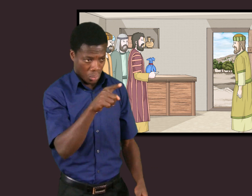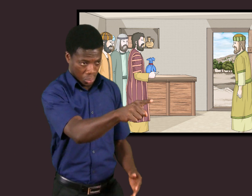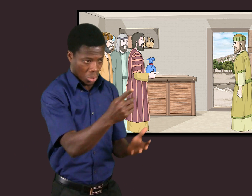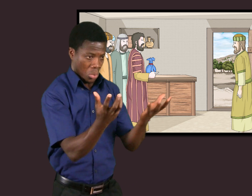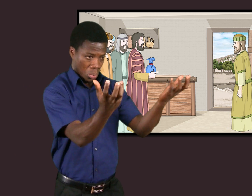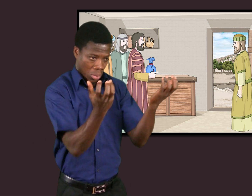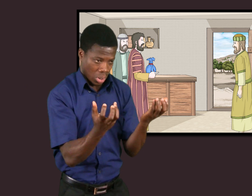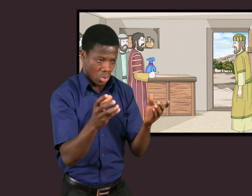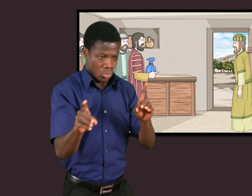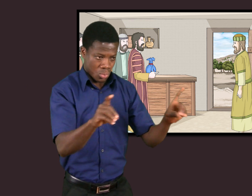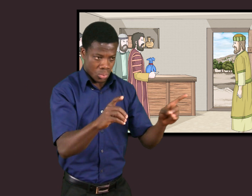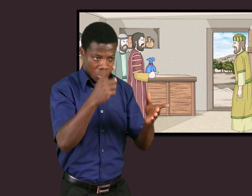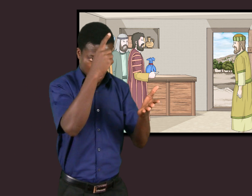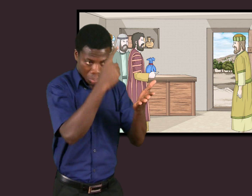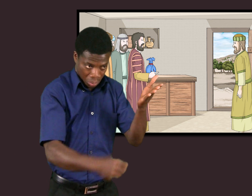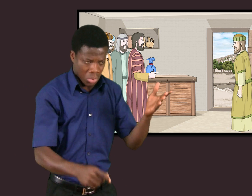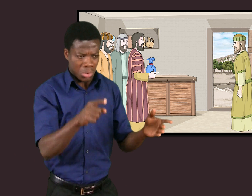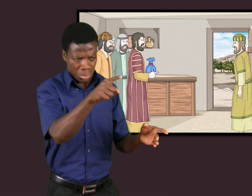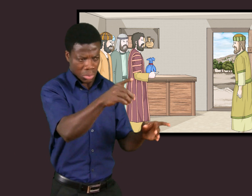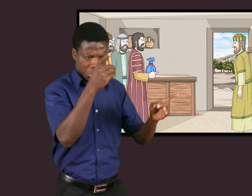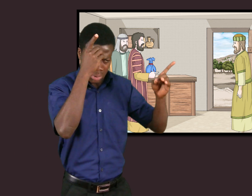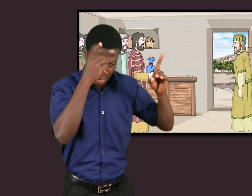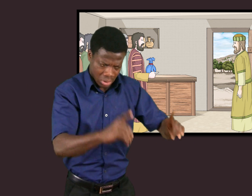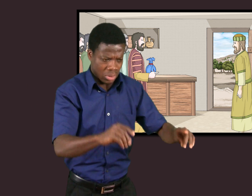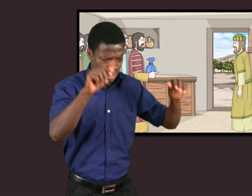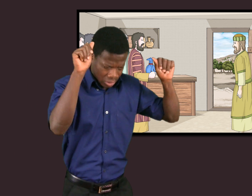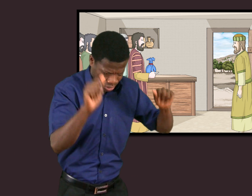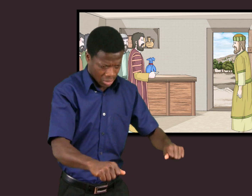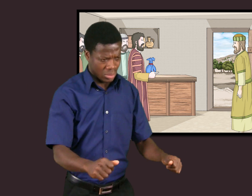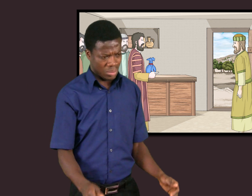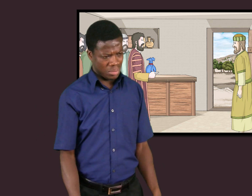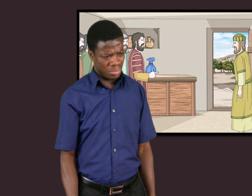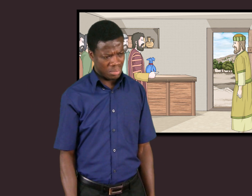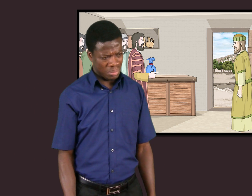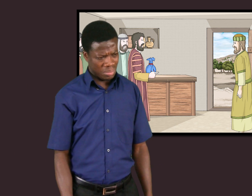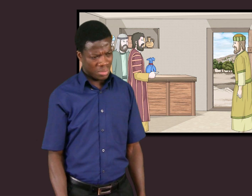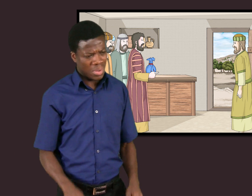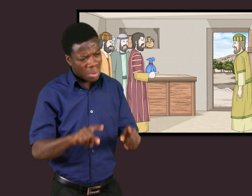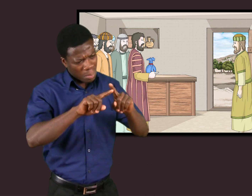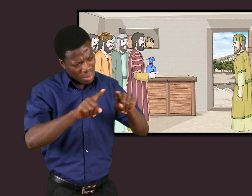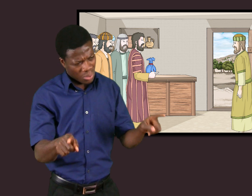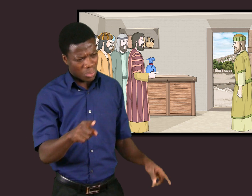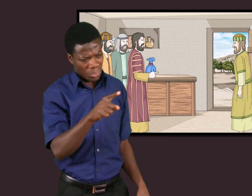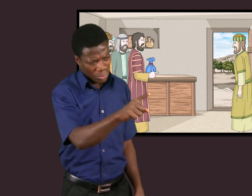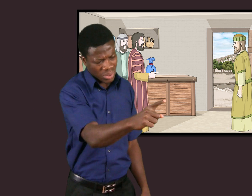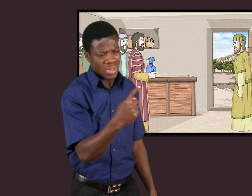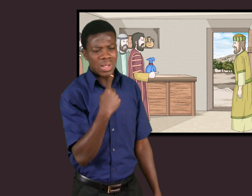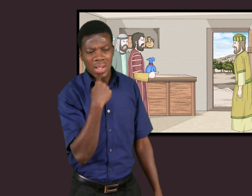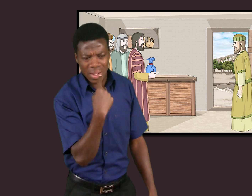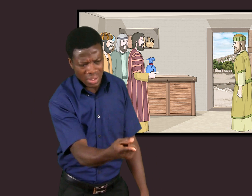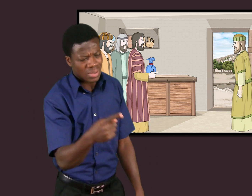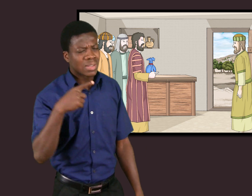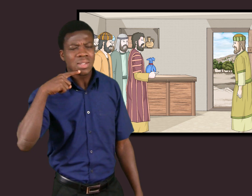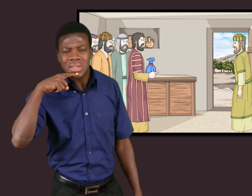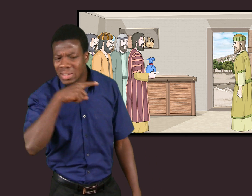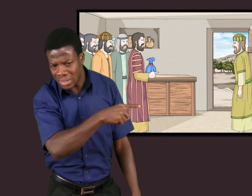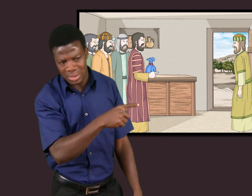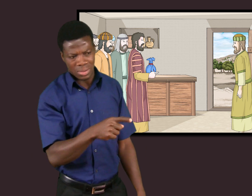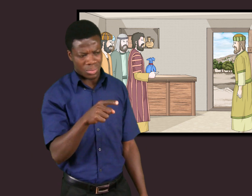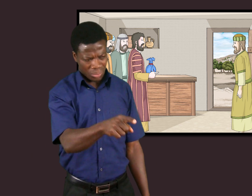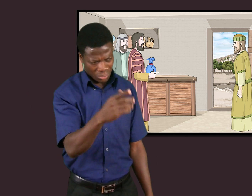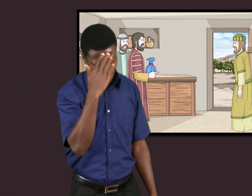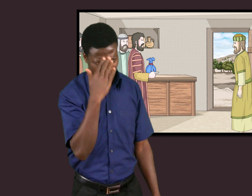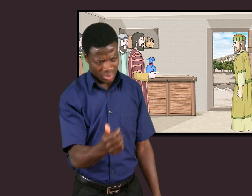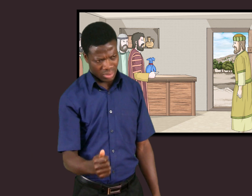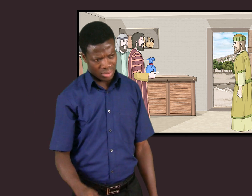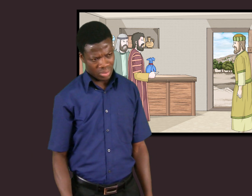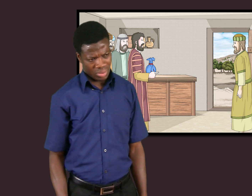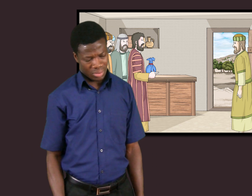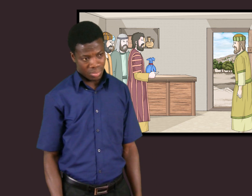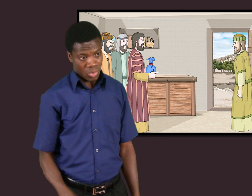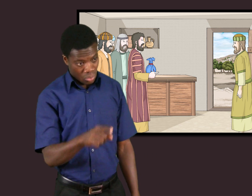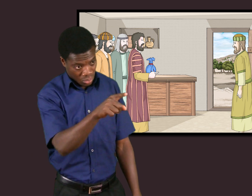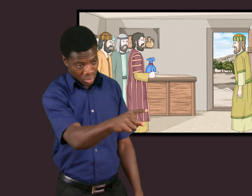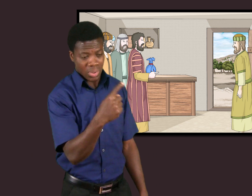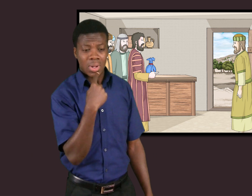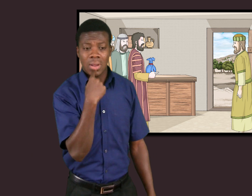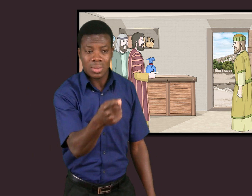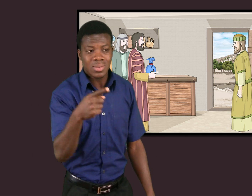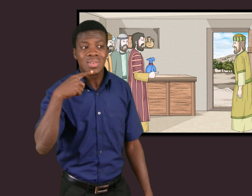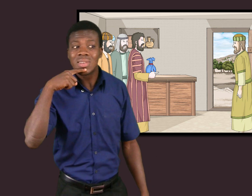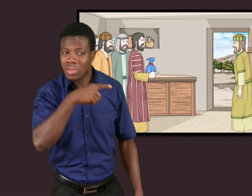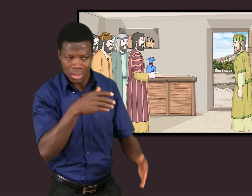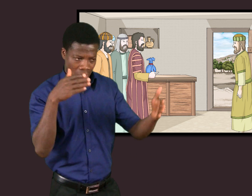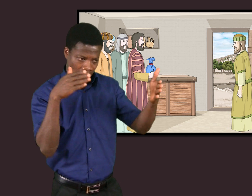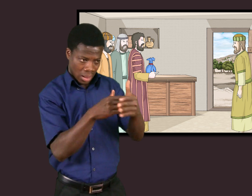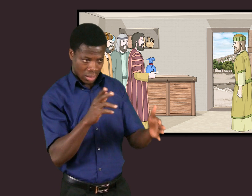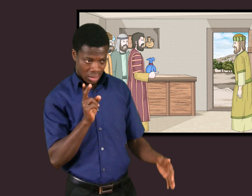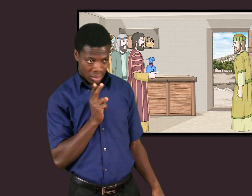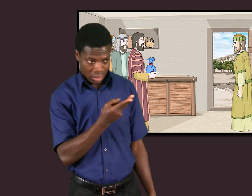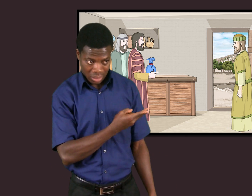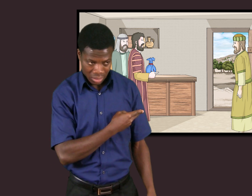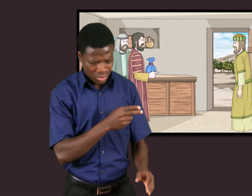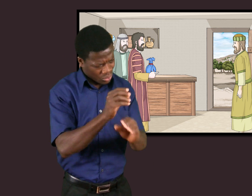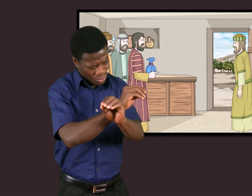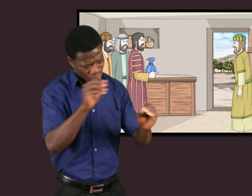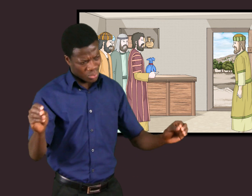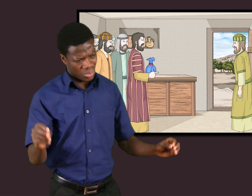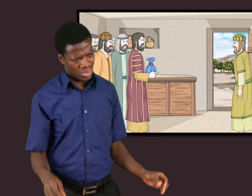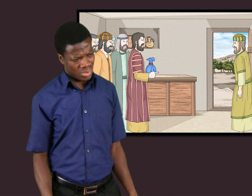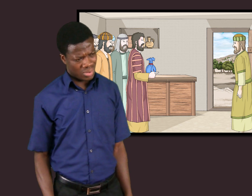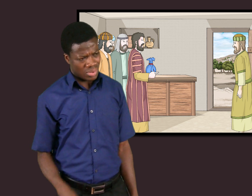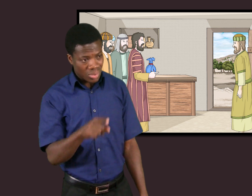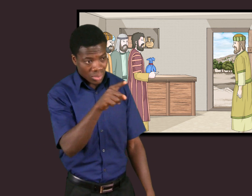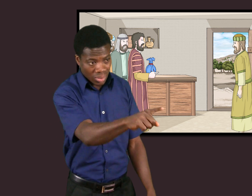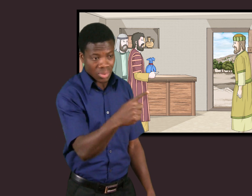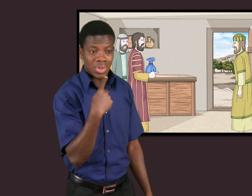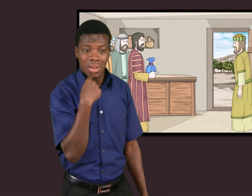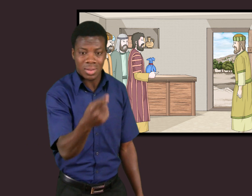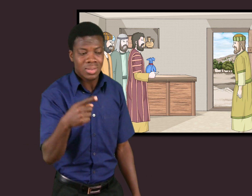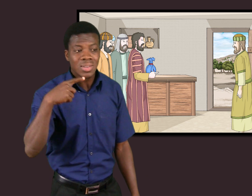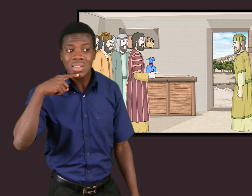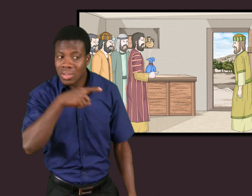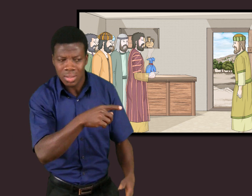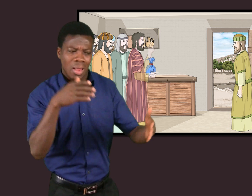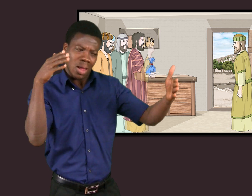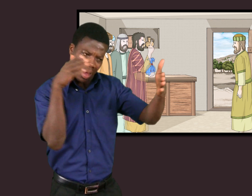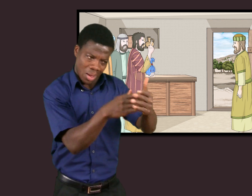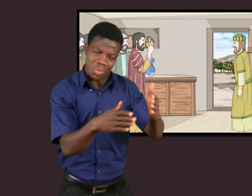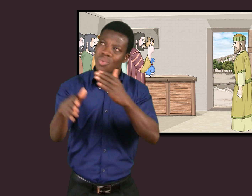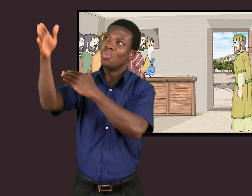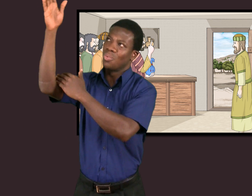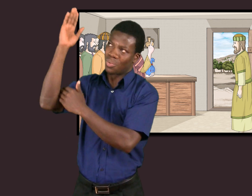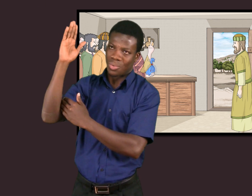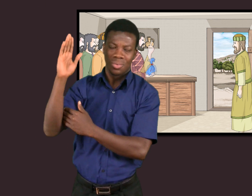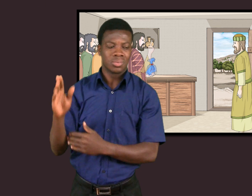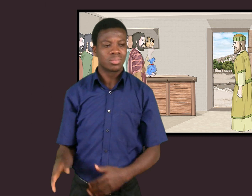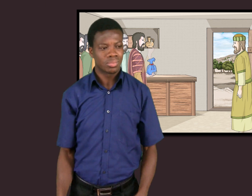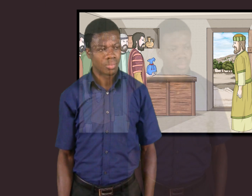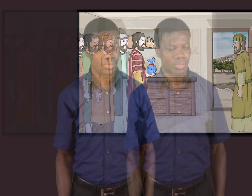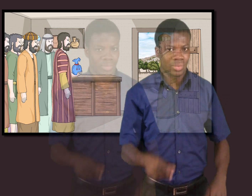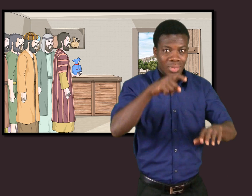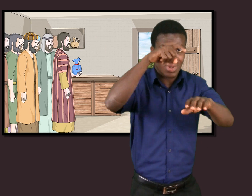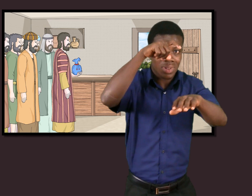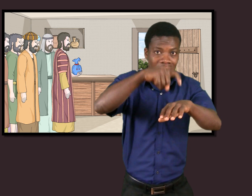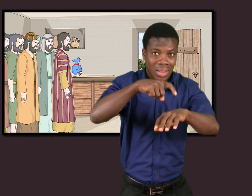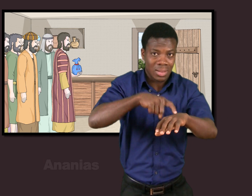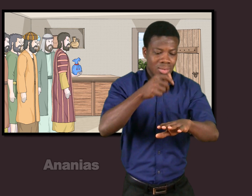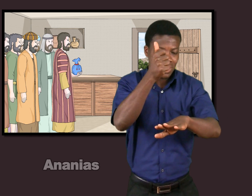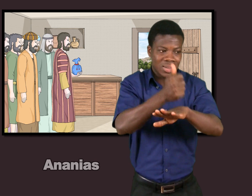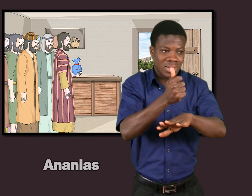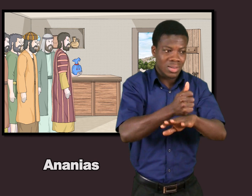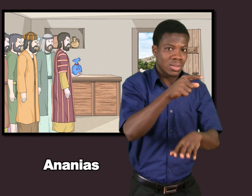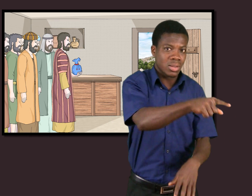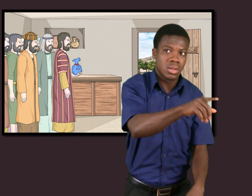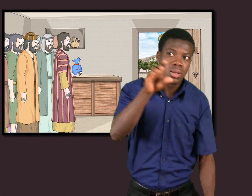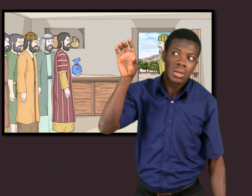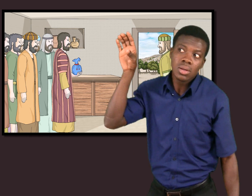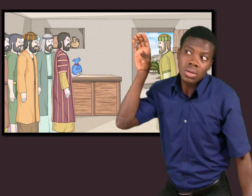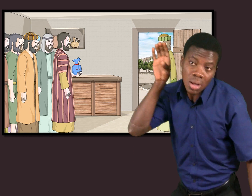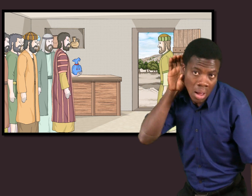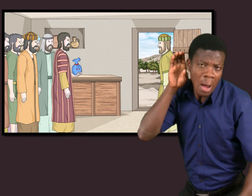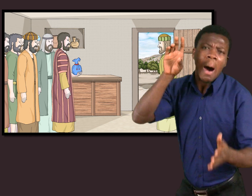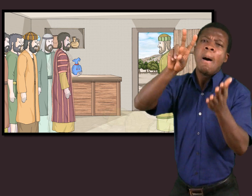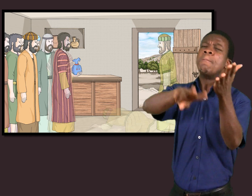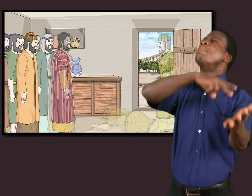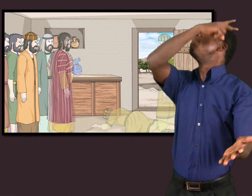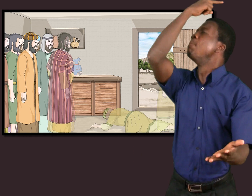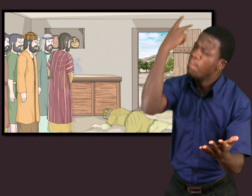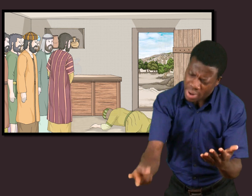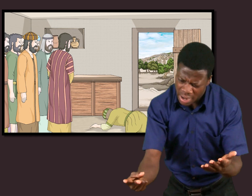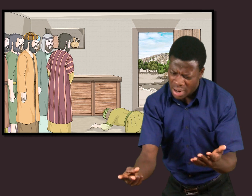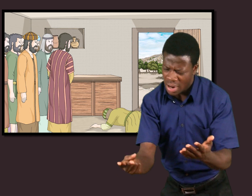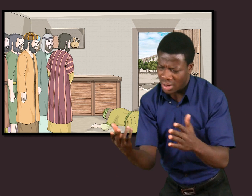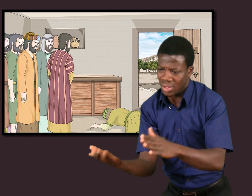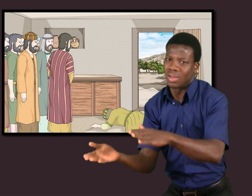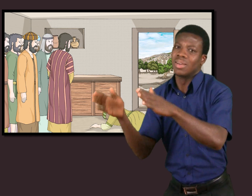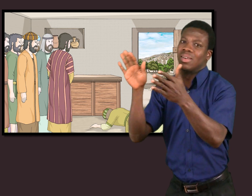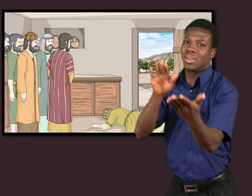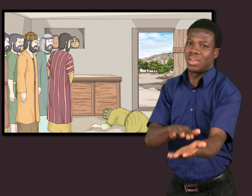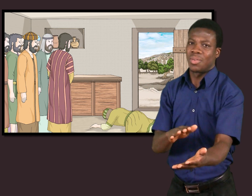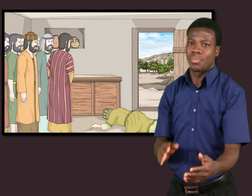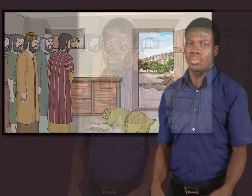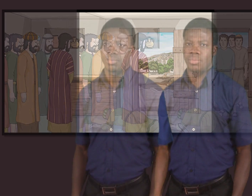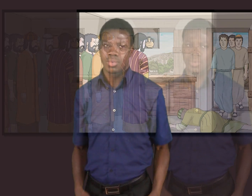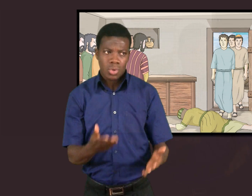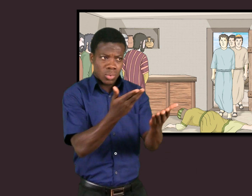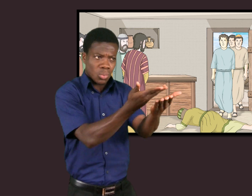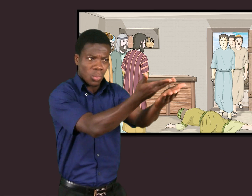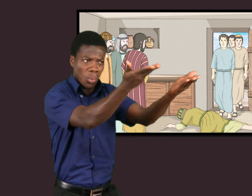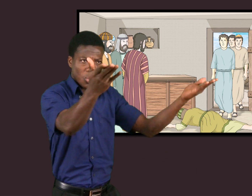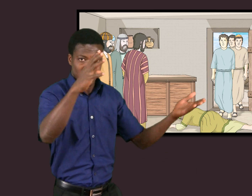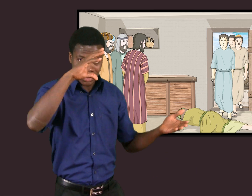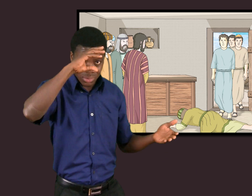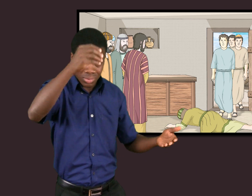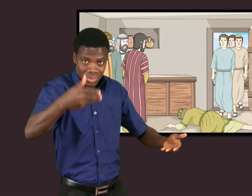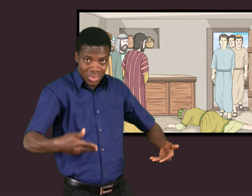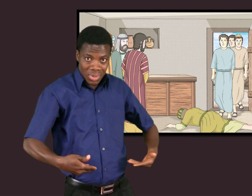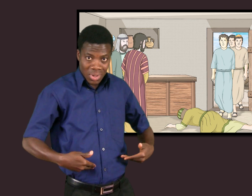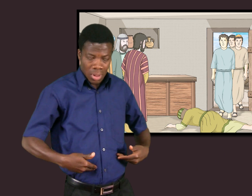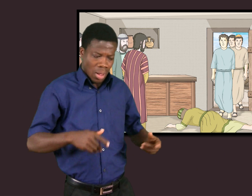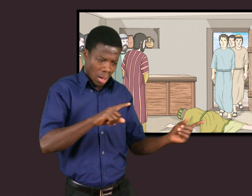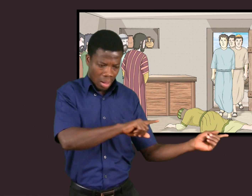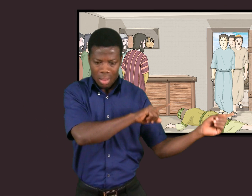How could you conceive such a deed in your heart? You have not lied to men, but to God!”